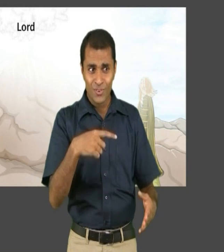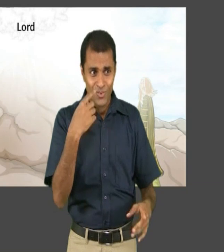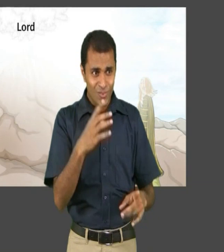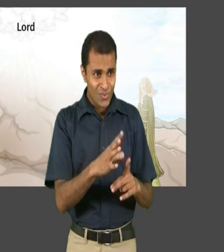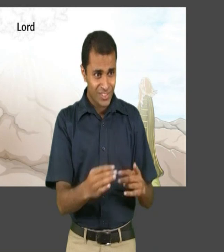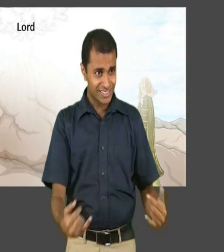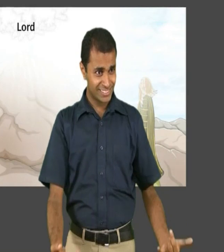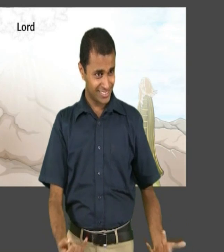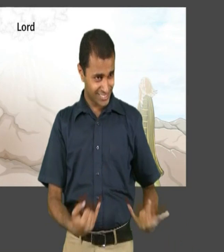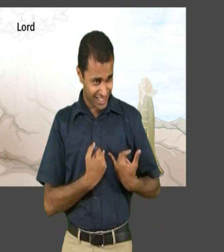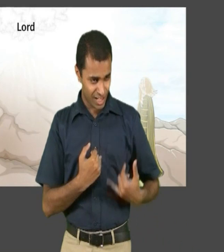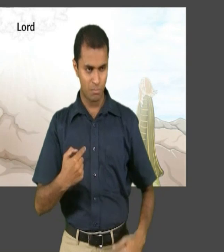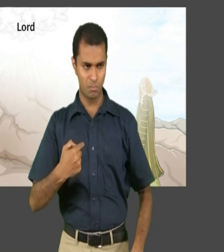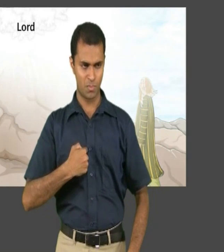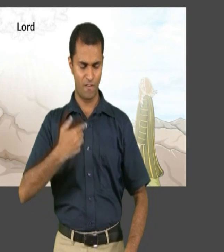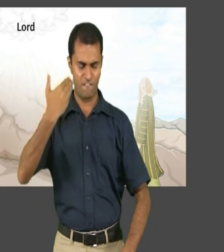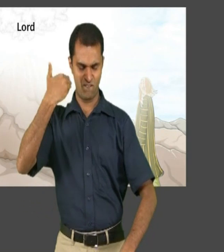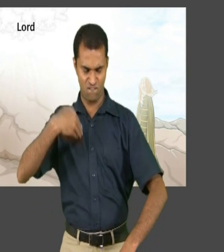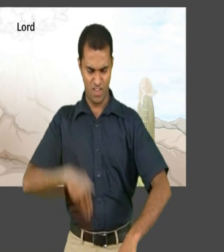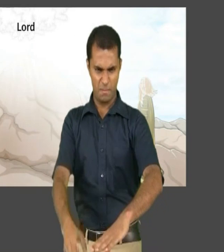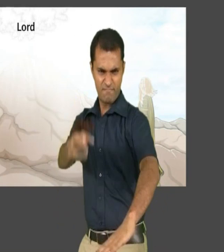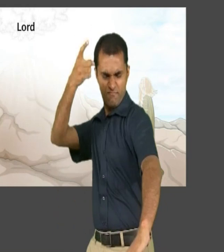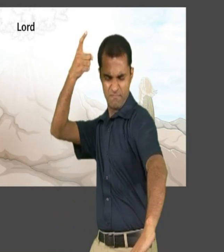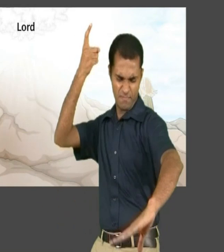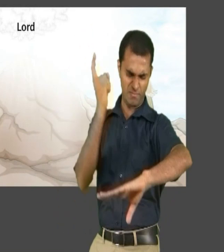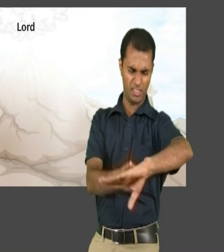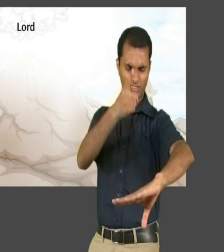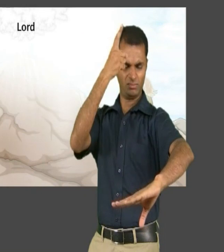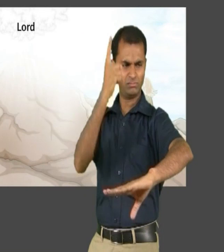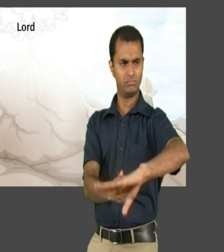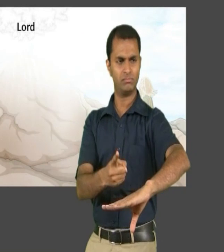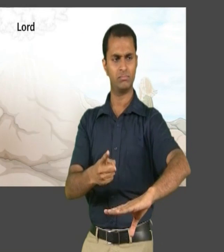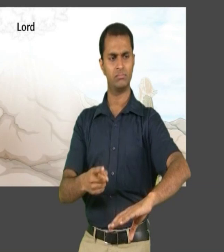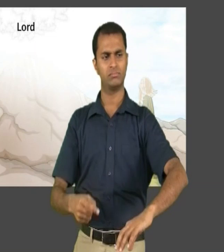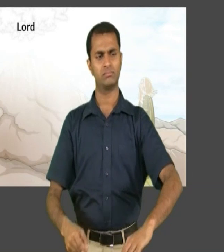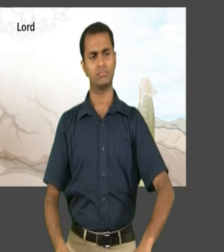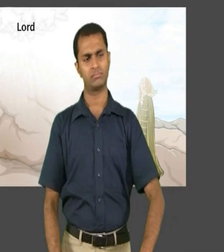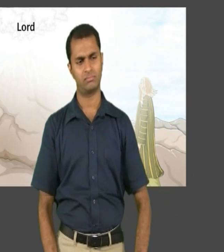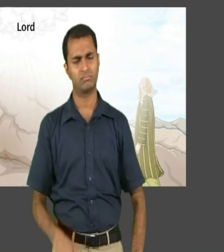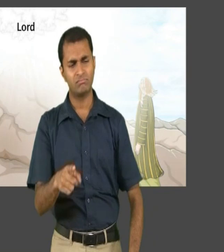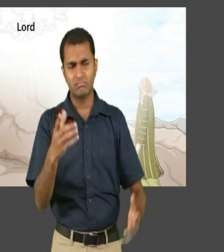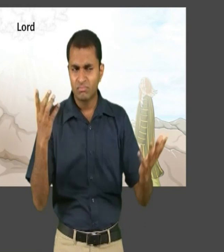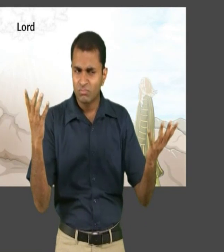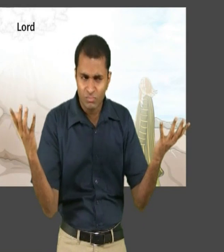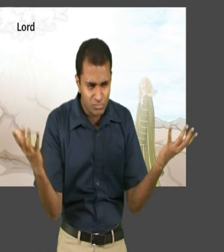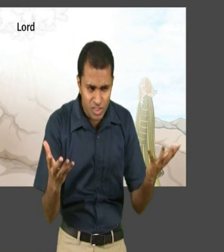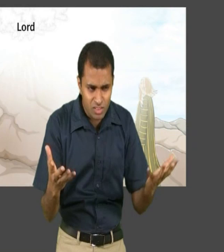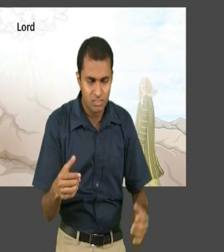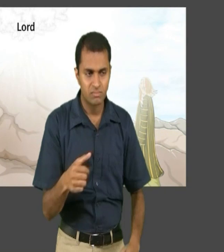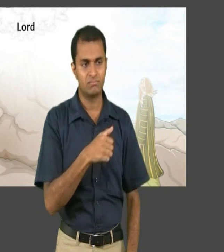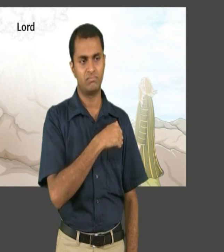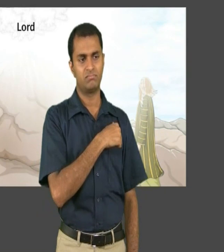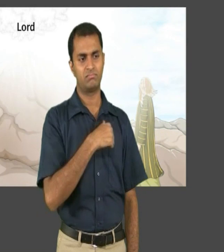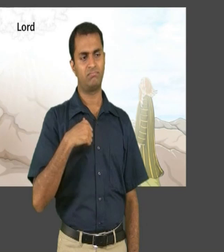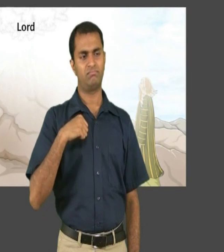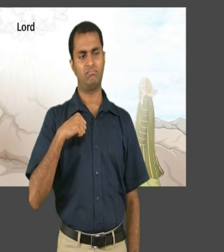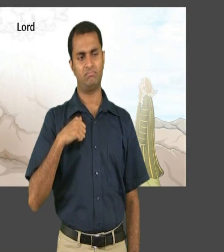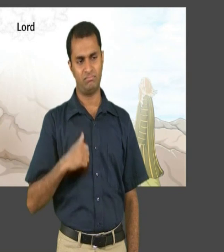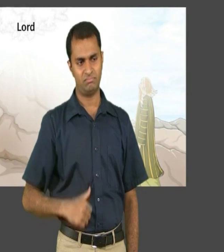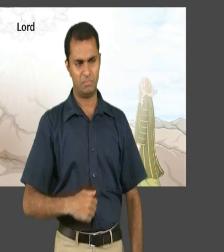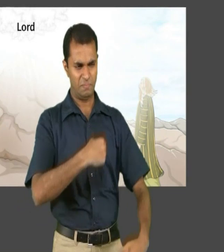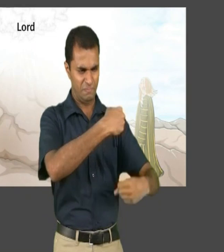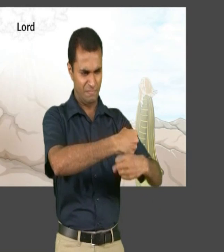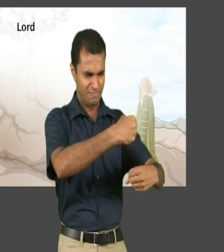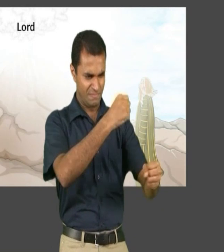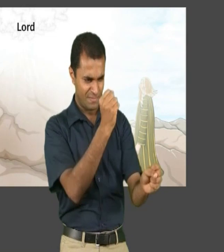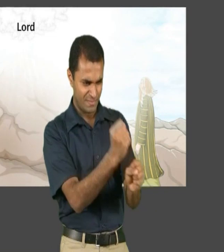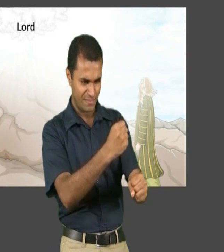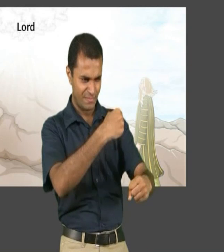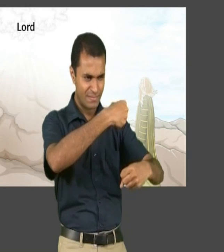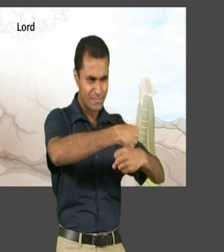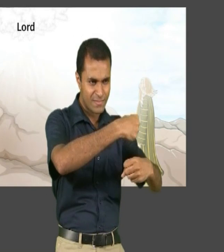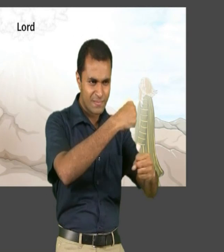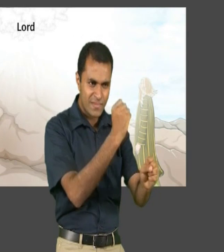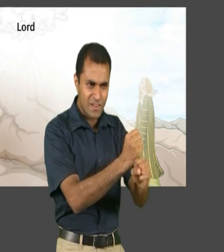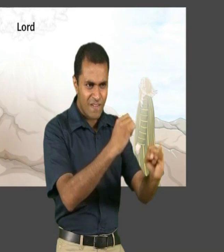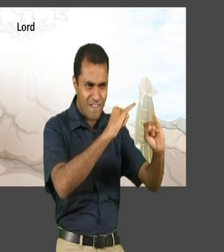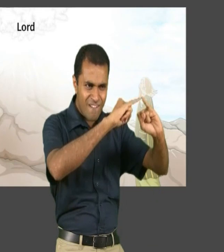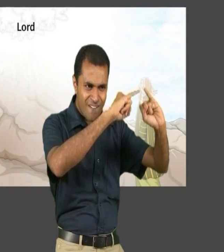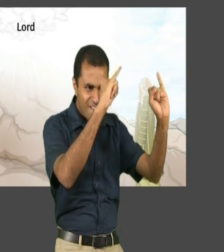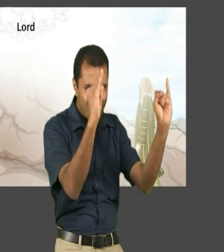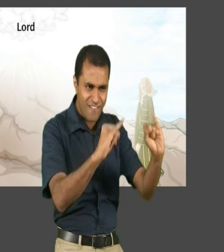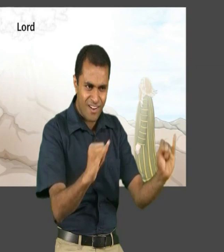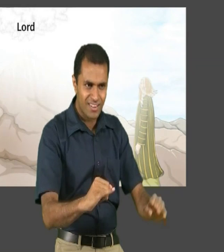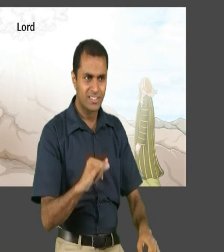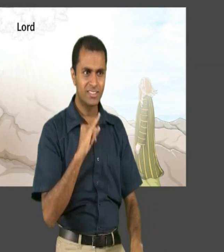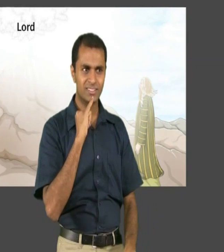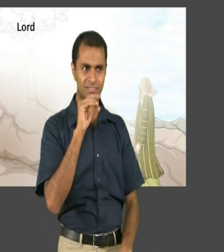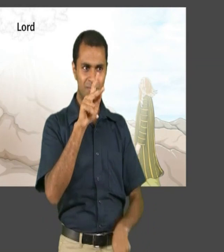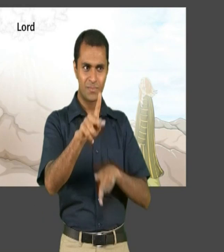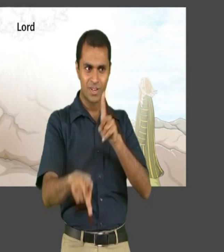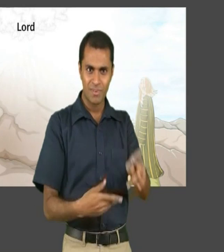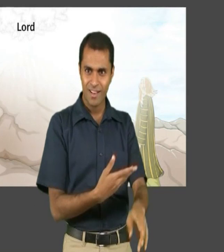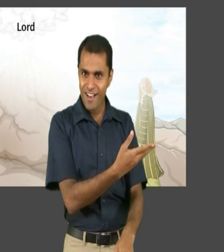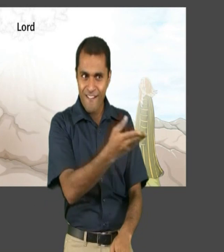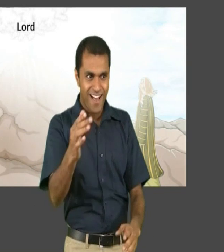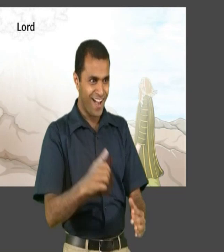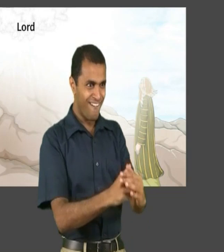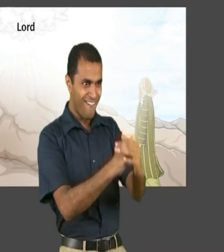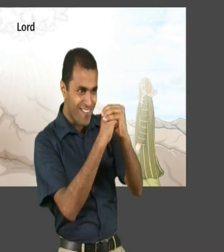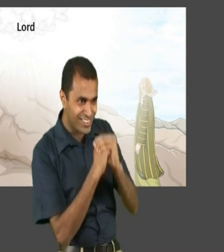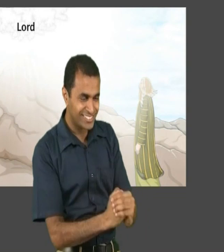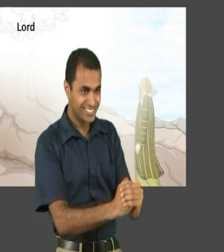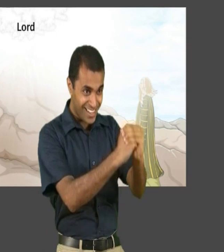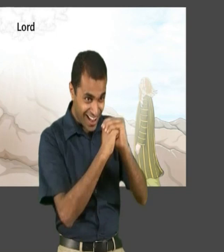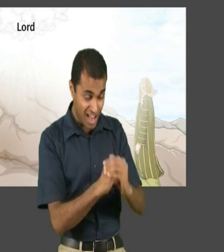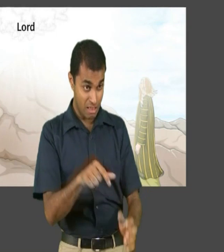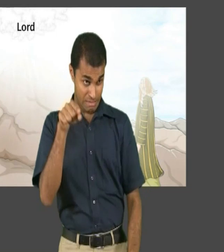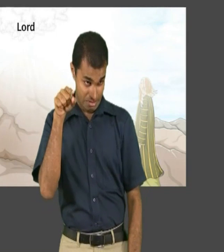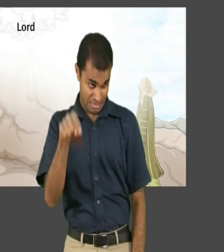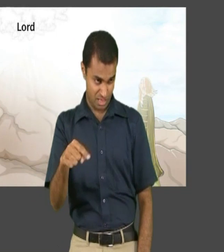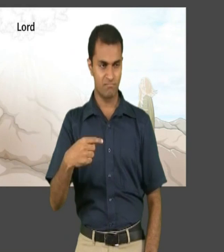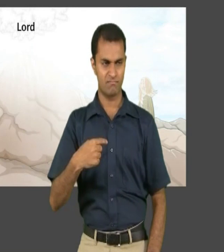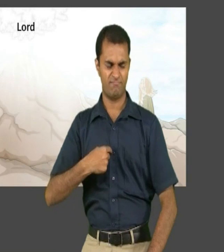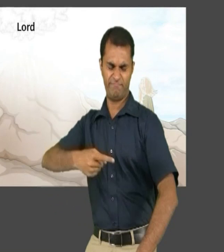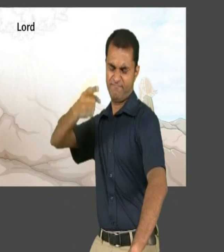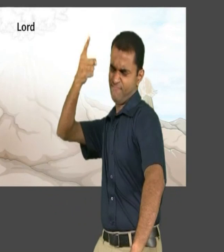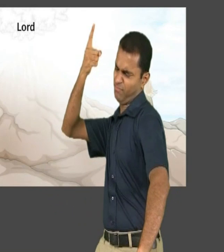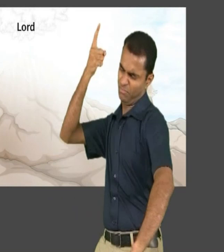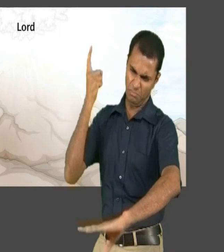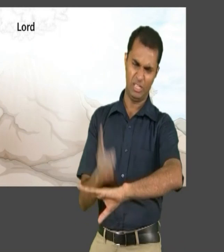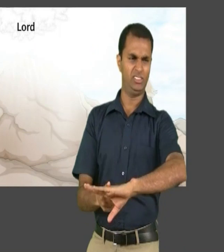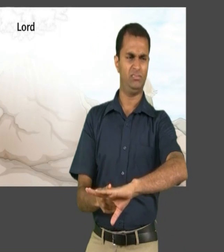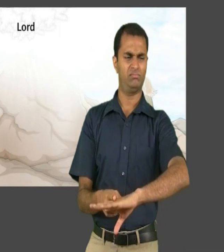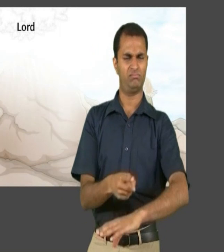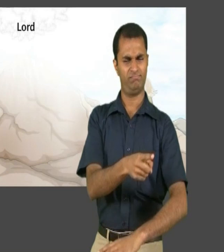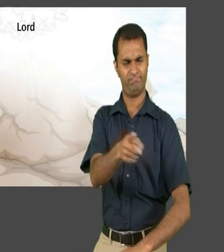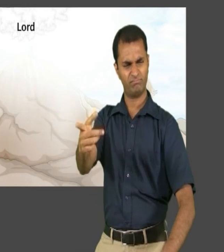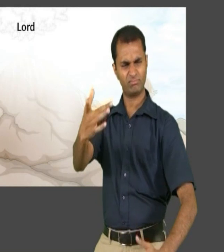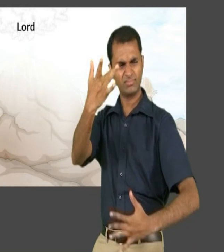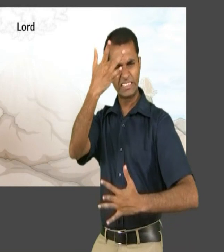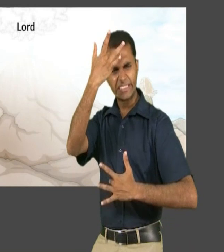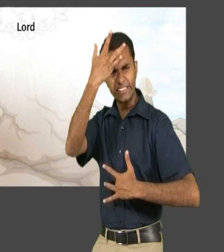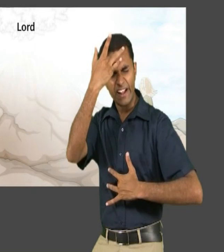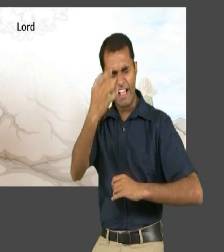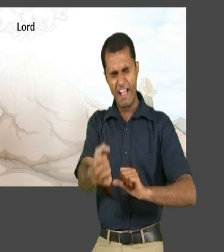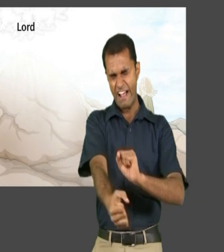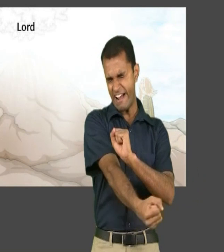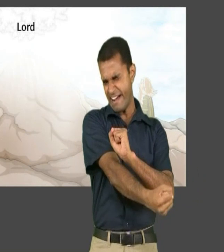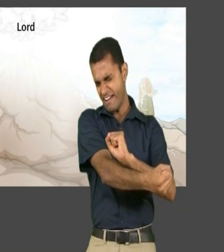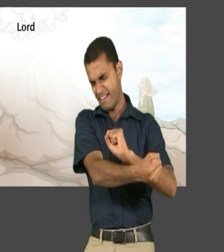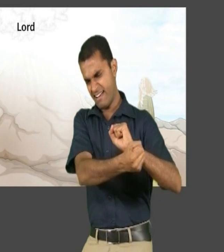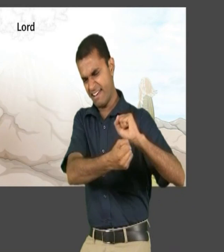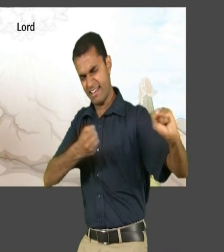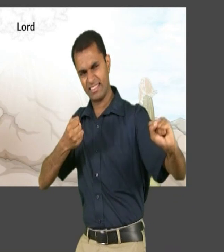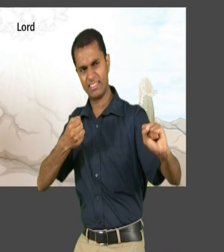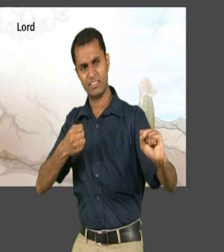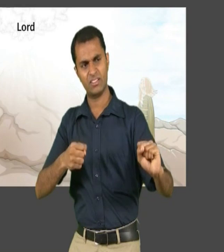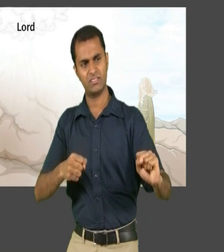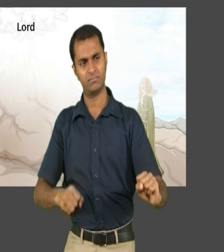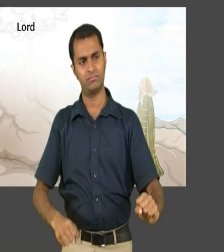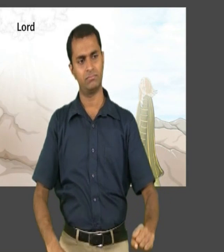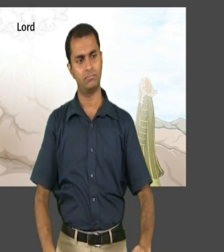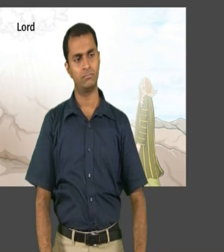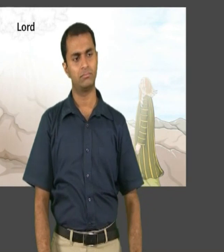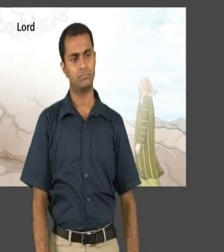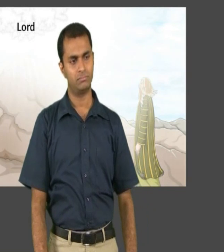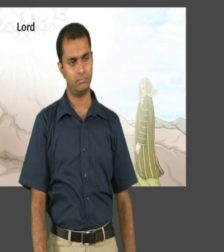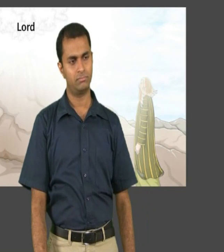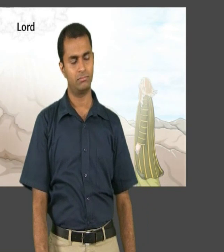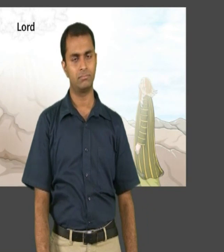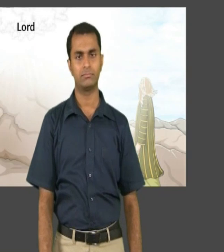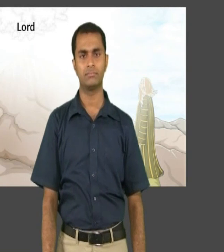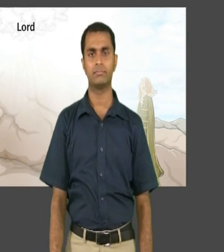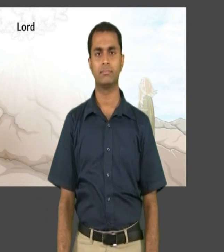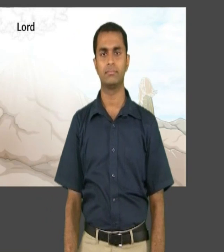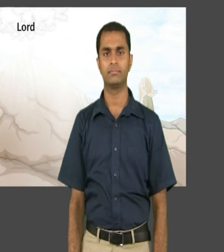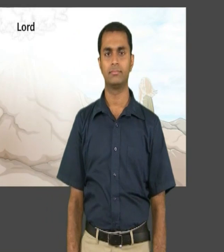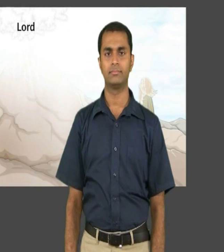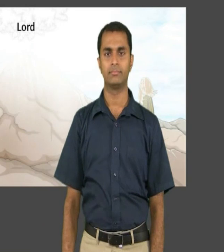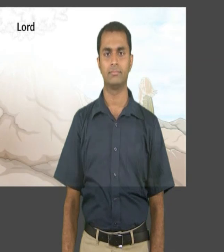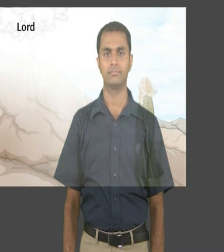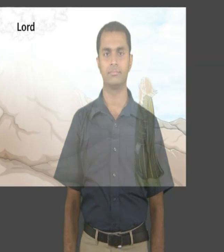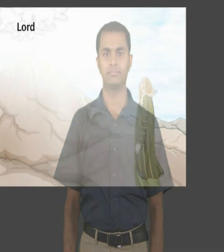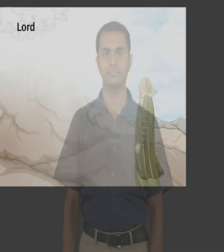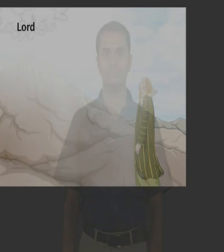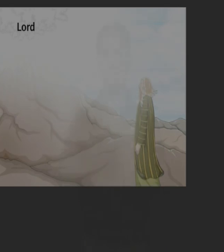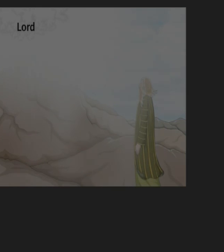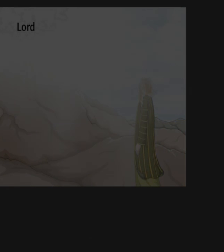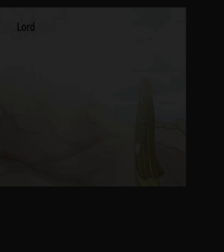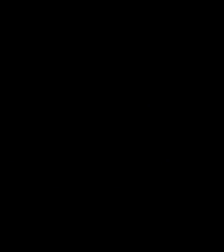And the LORD sent a plague on the people because of what they had done with the calf that Aaron had made.